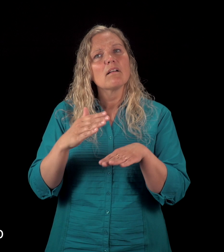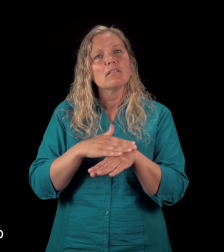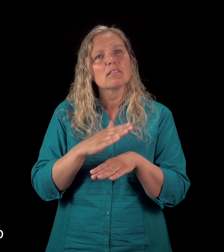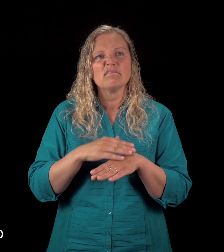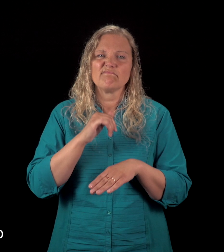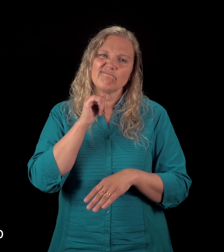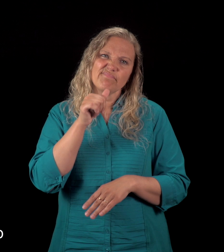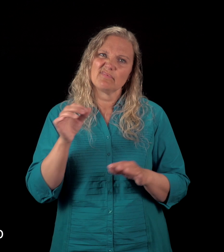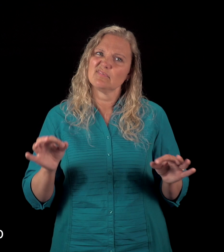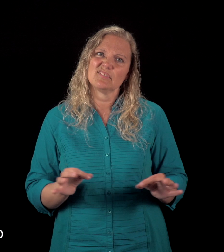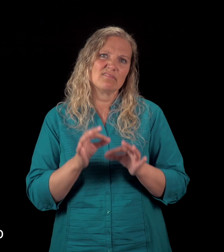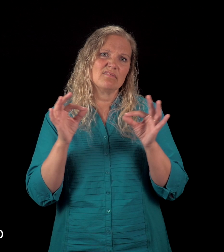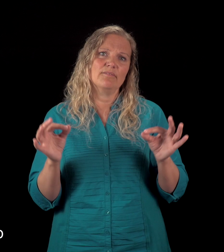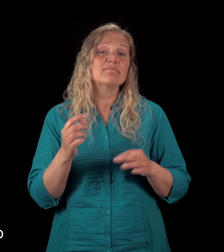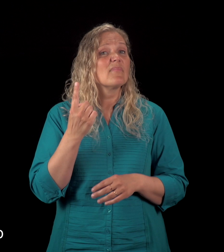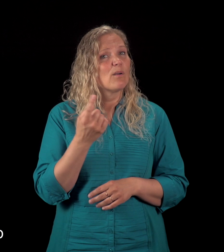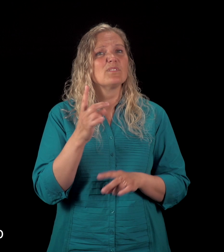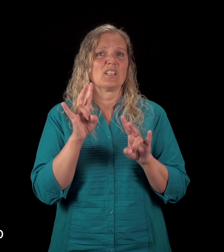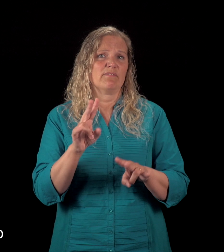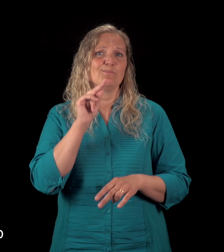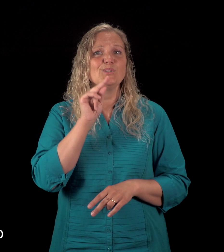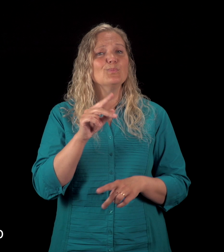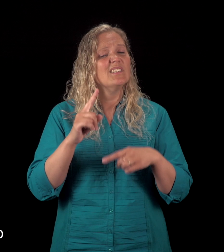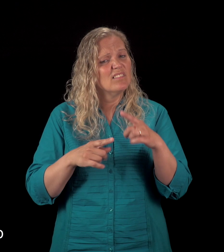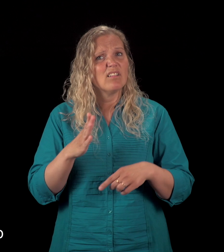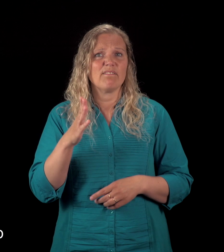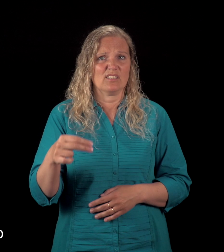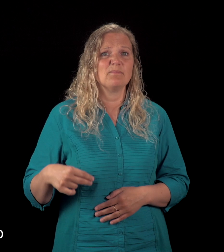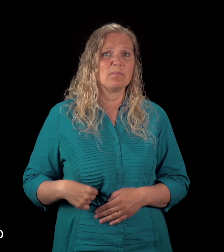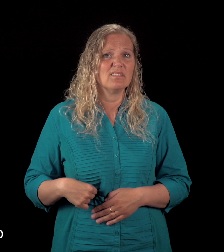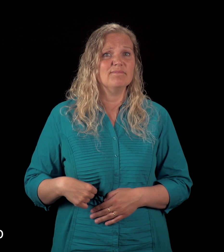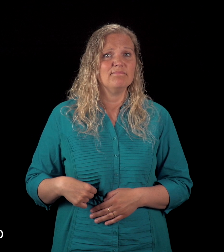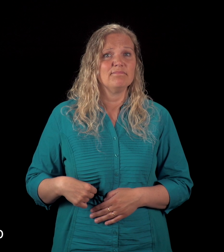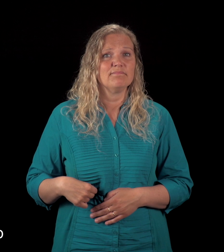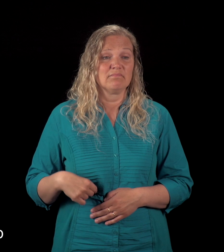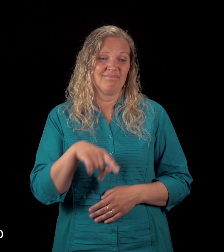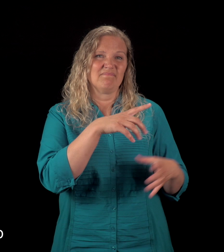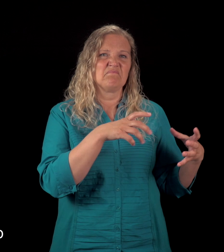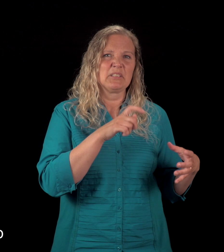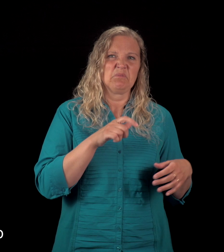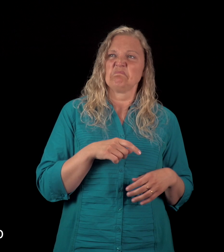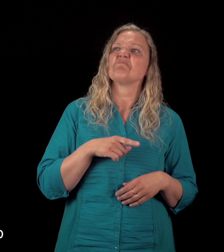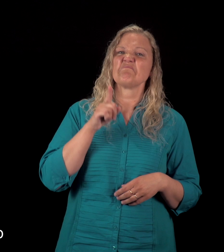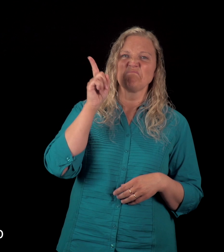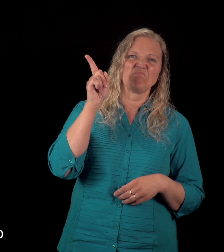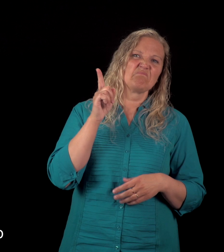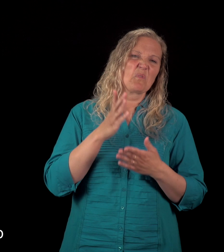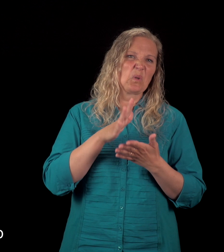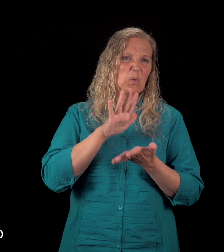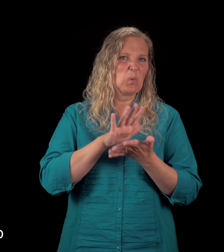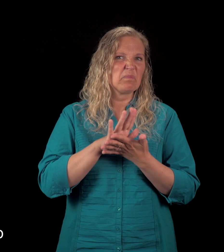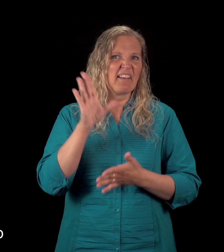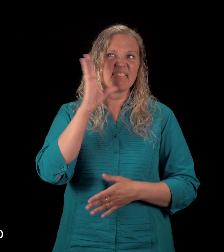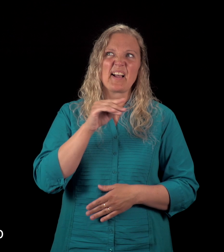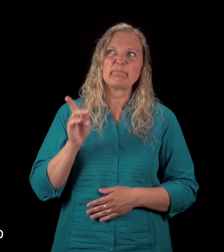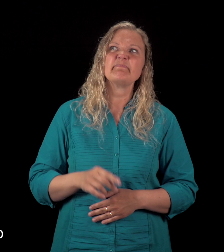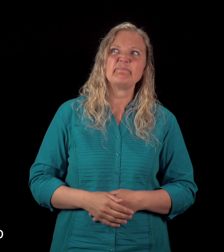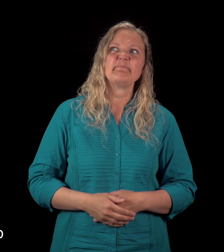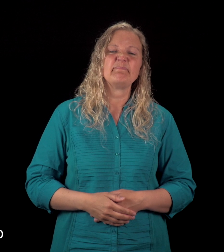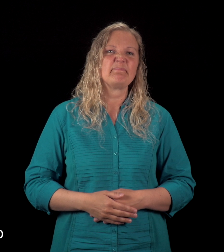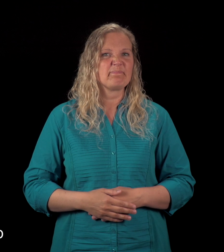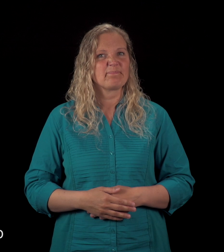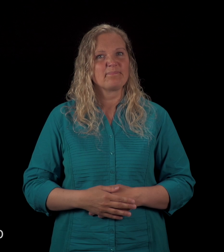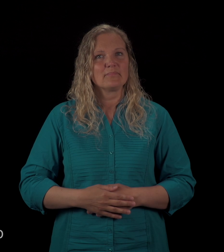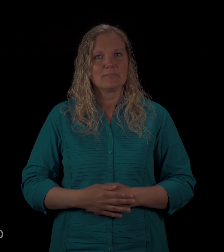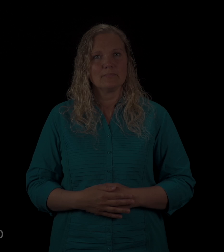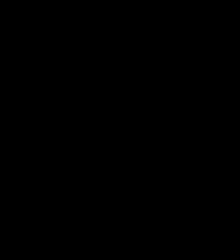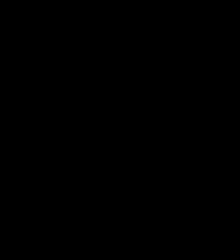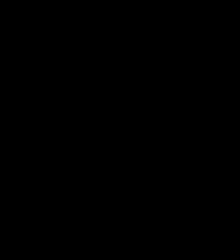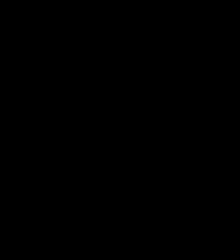Jesus made this statement because they were saying, “He has an unclean spirit.”